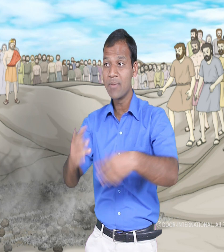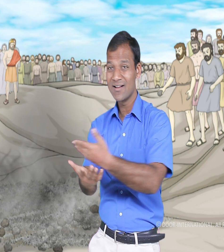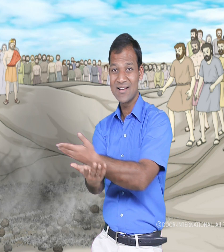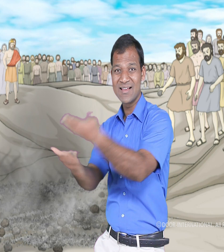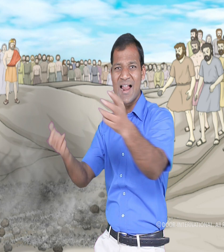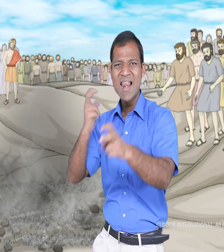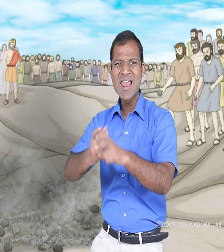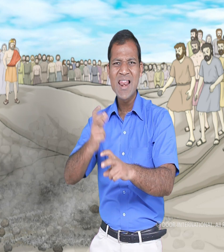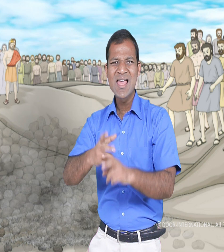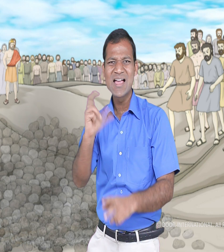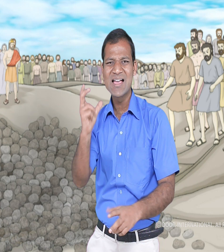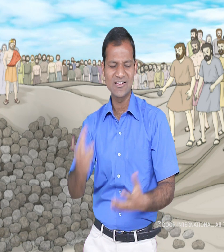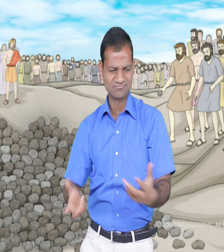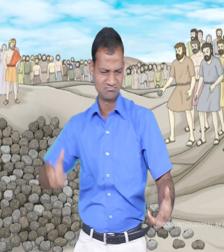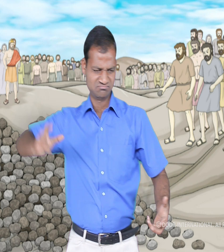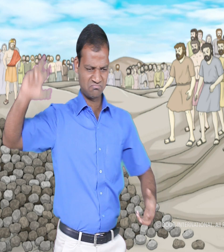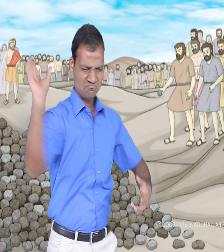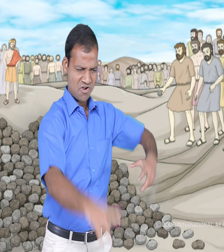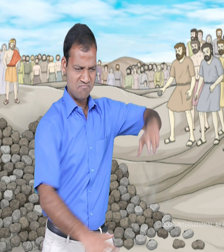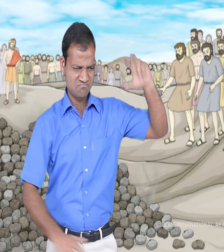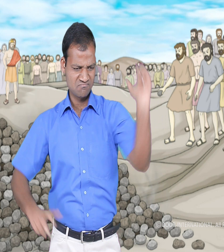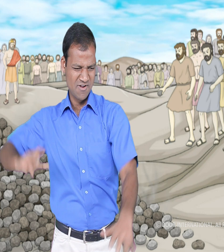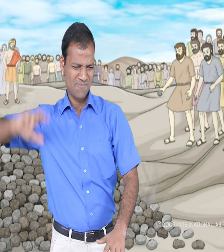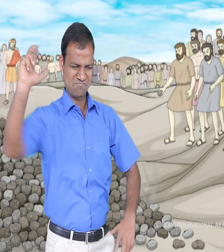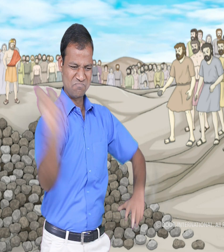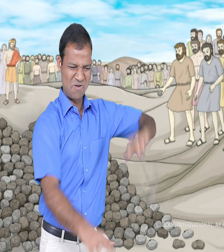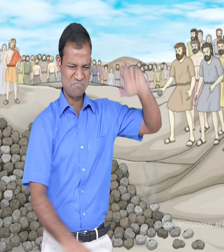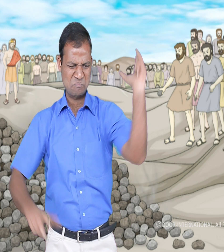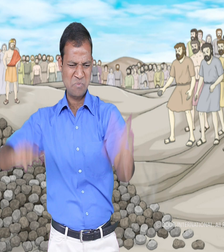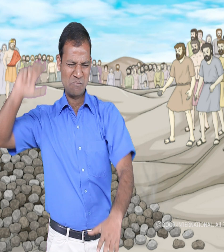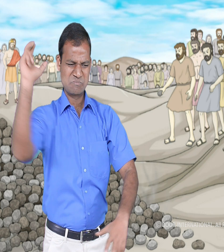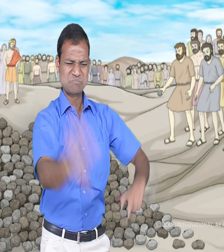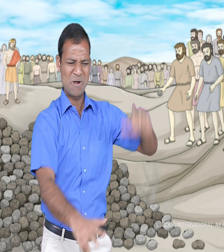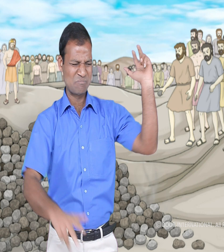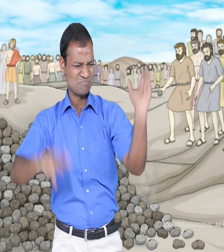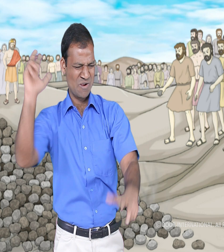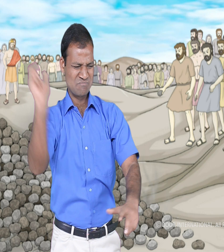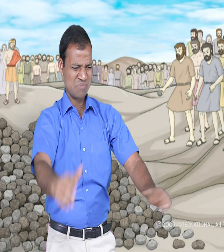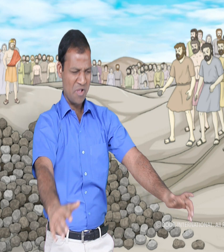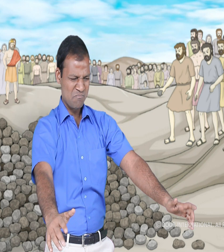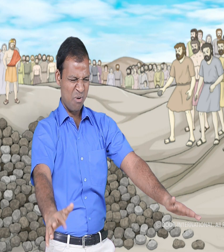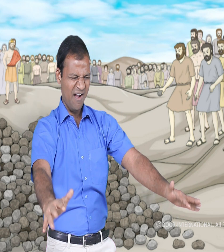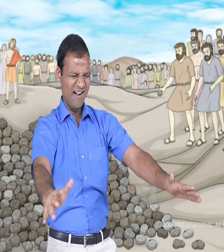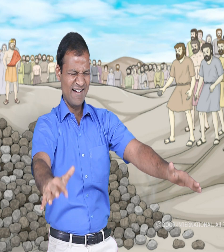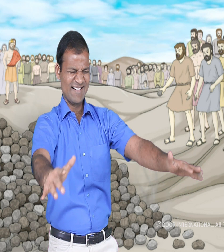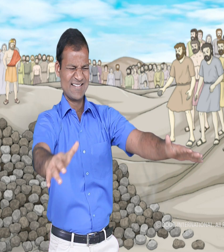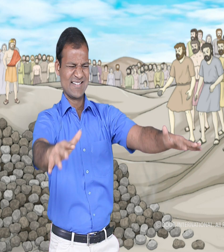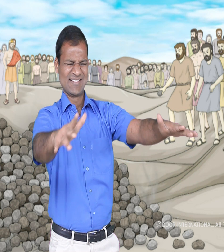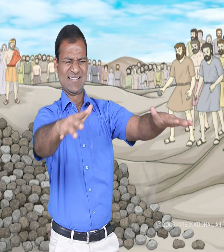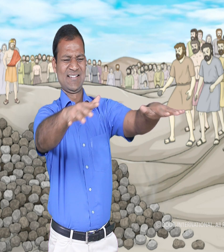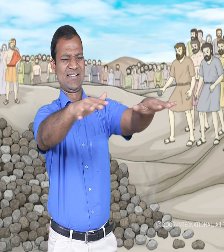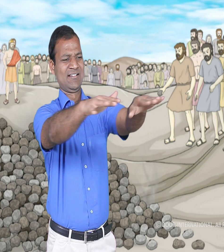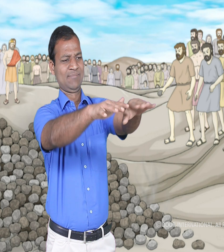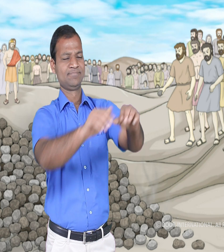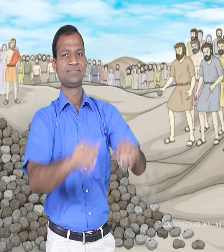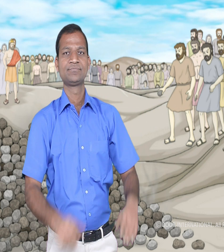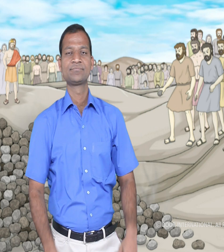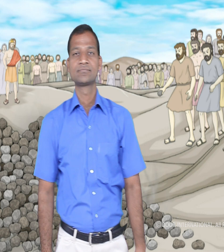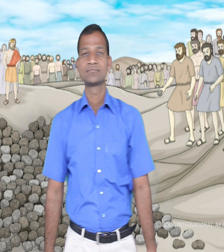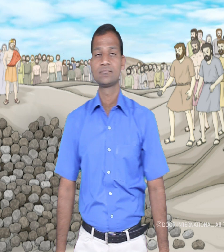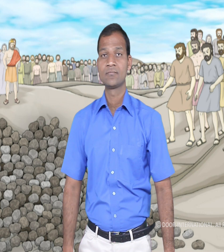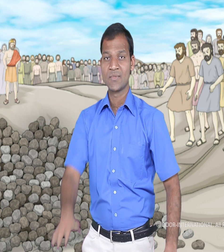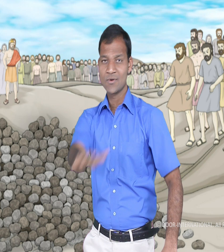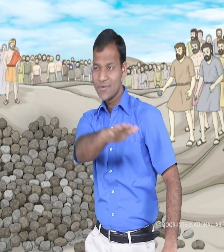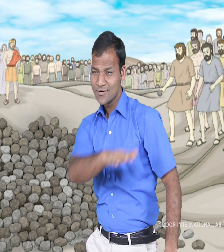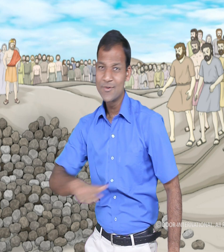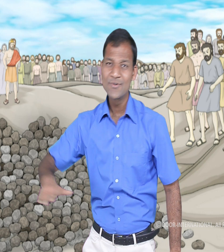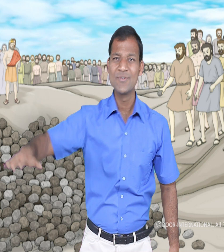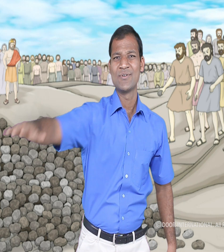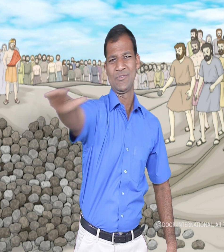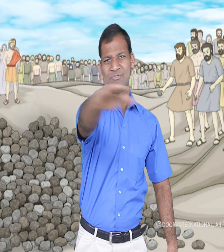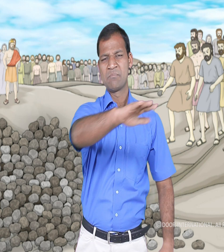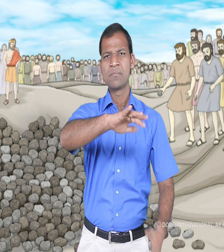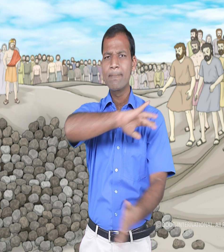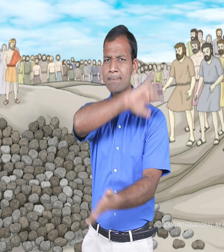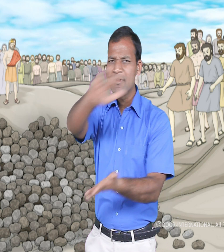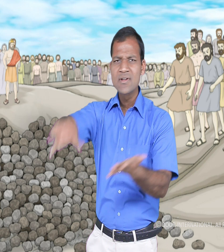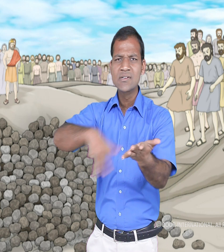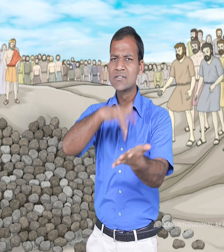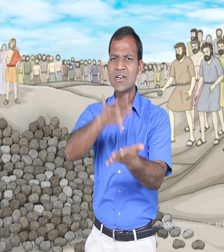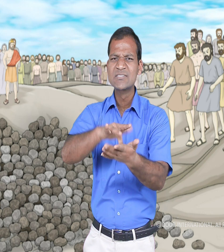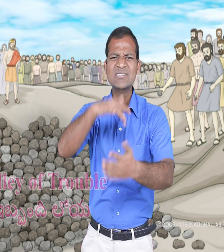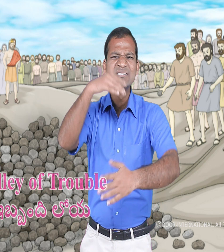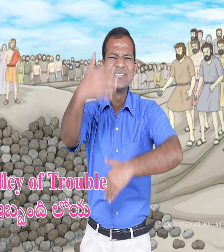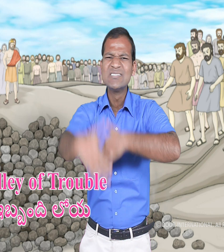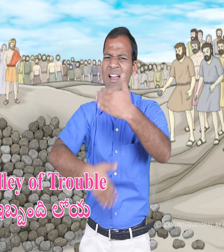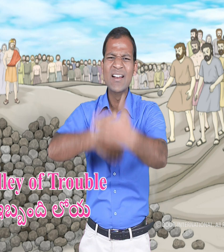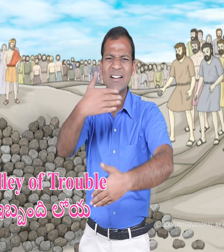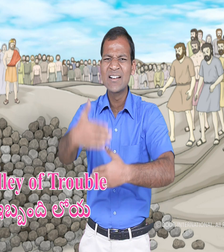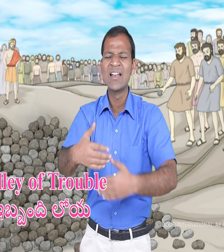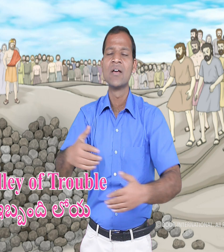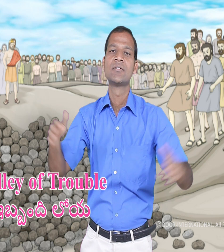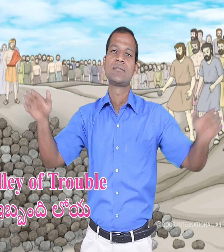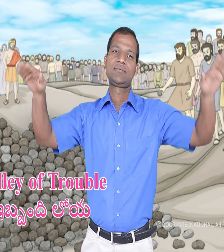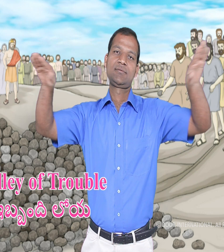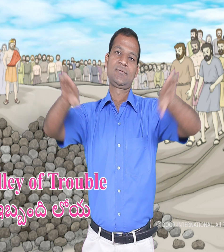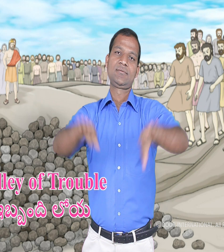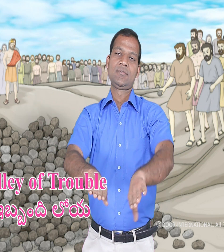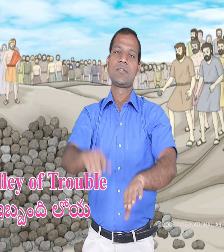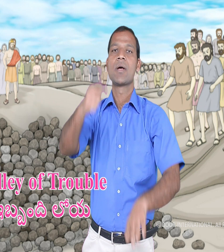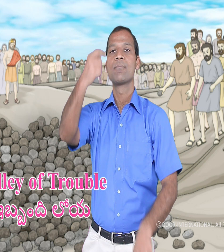And they heaped over Achan a large pile of rocks that remains to this day. So the LORD turned from His burning anger.